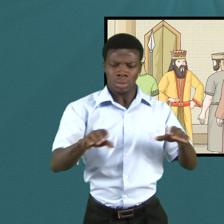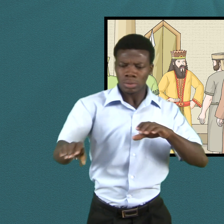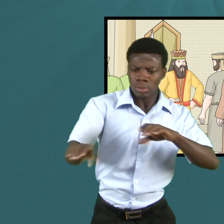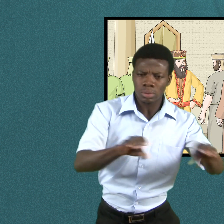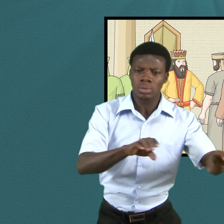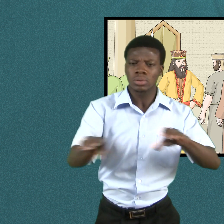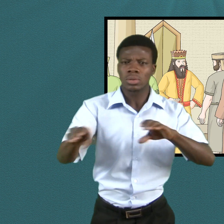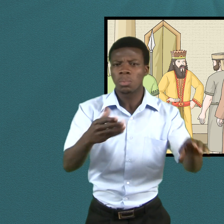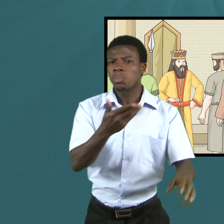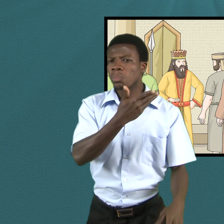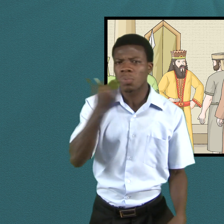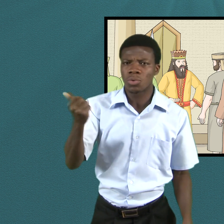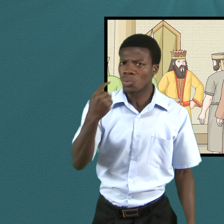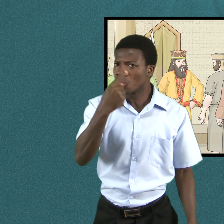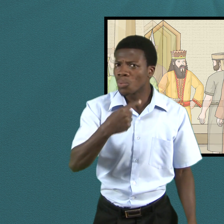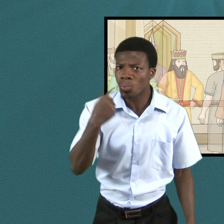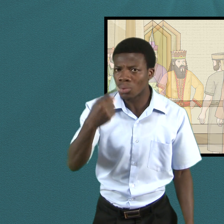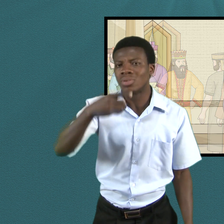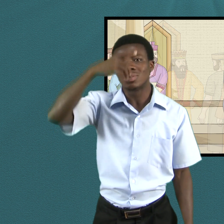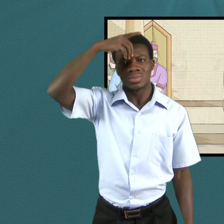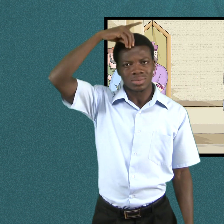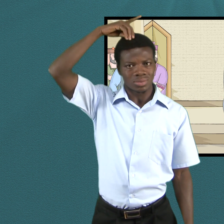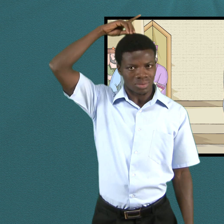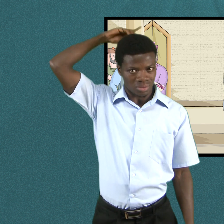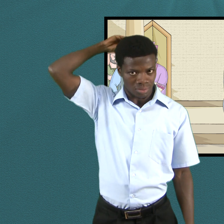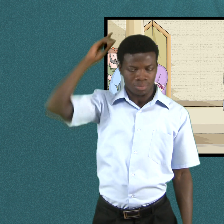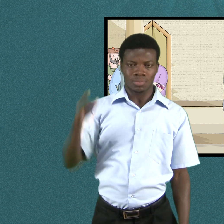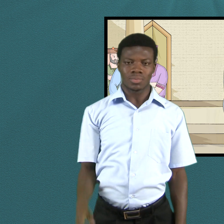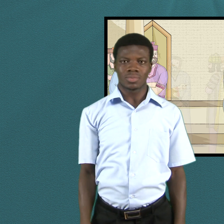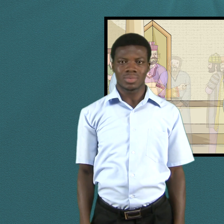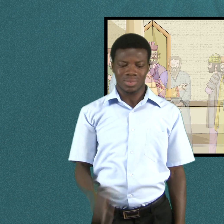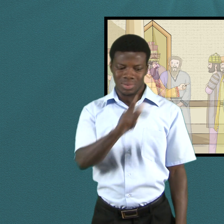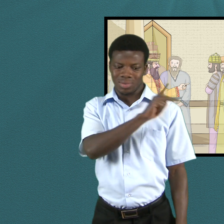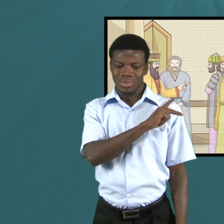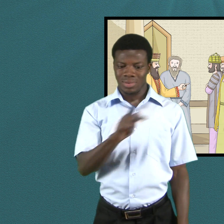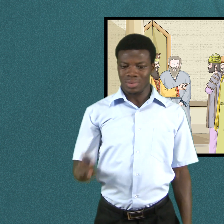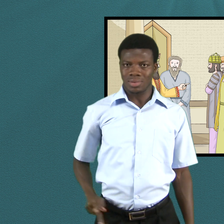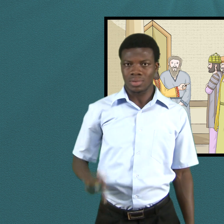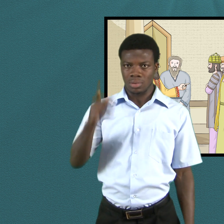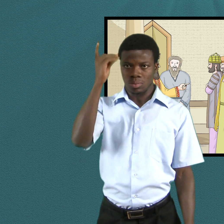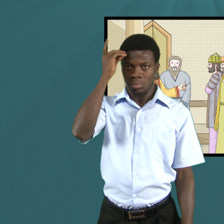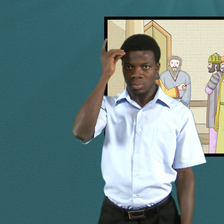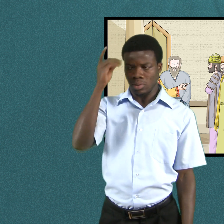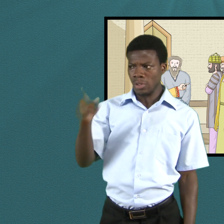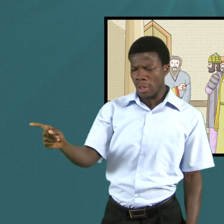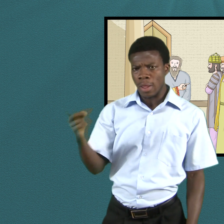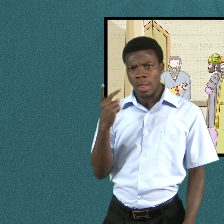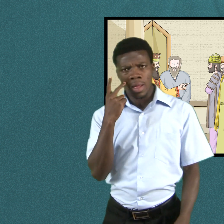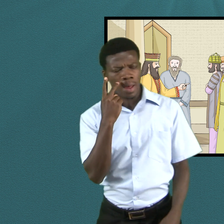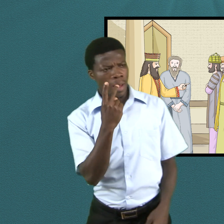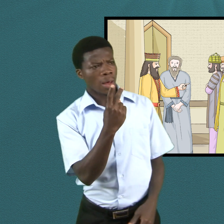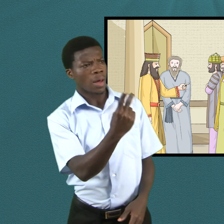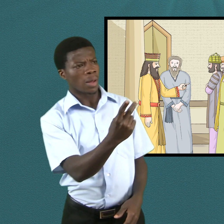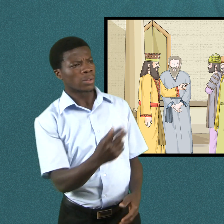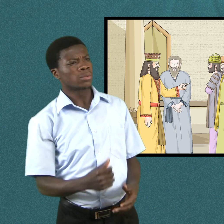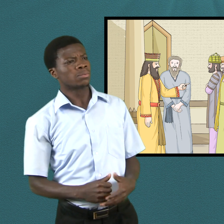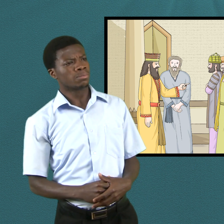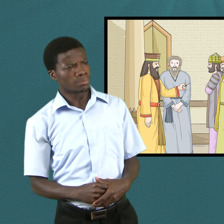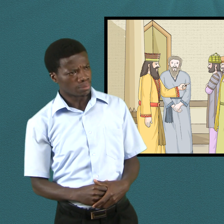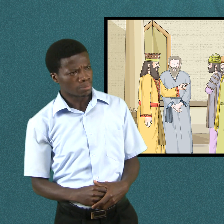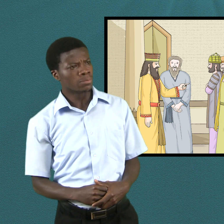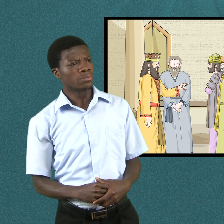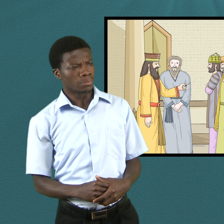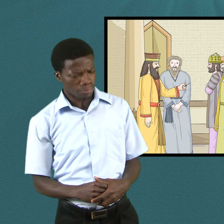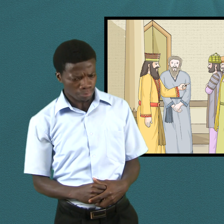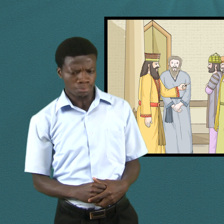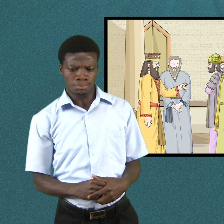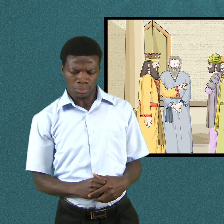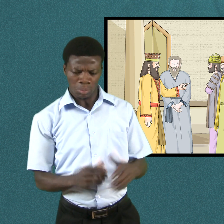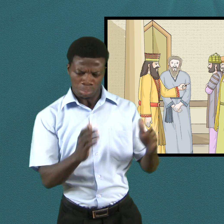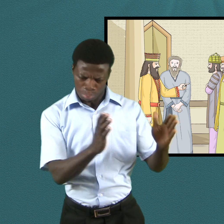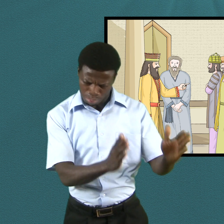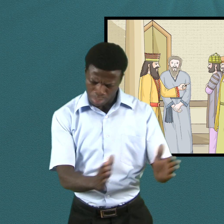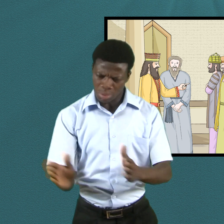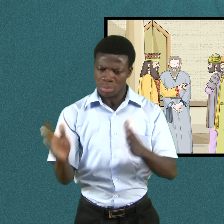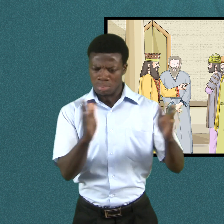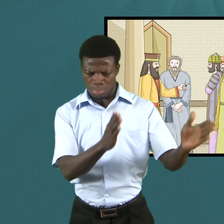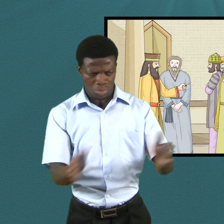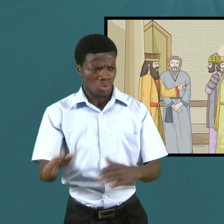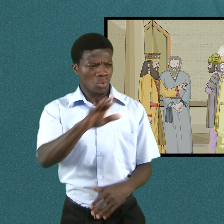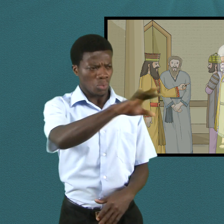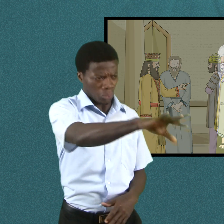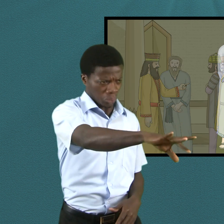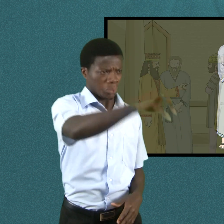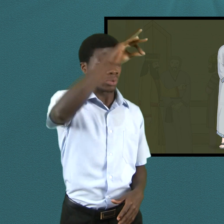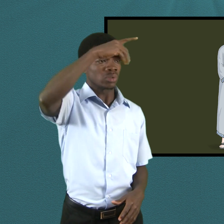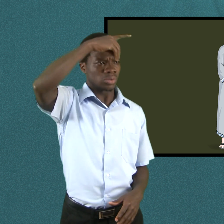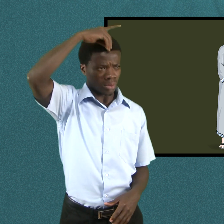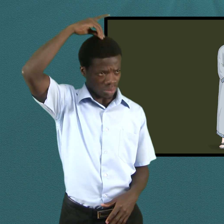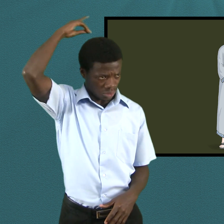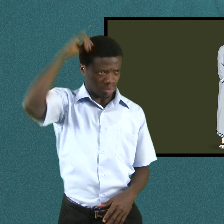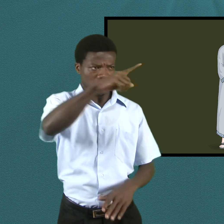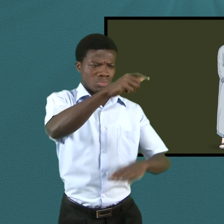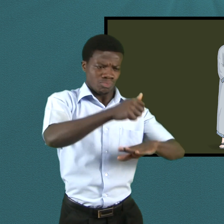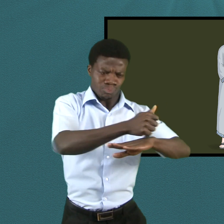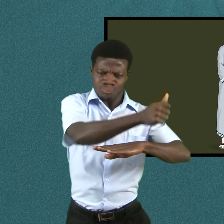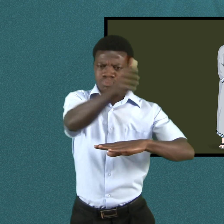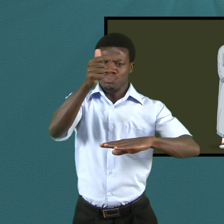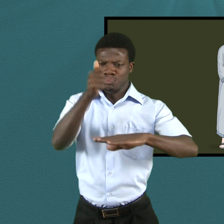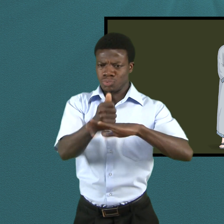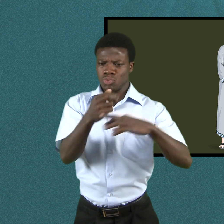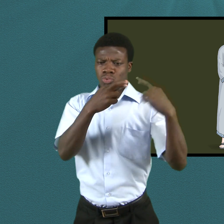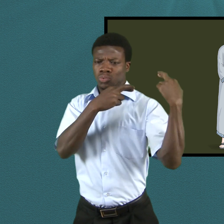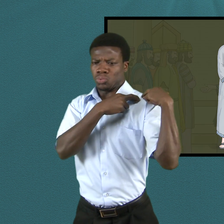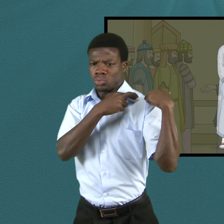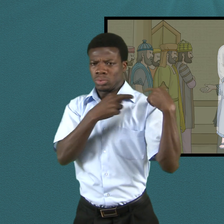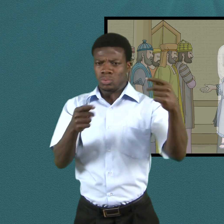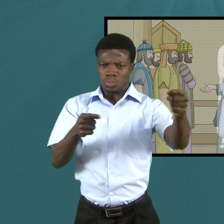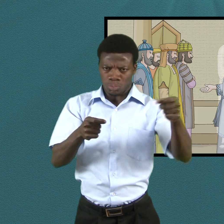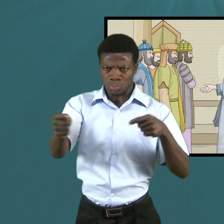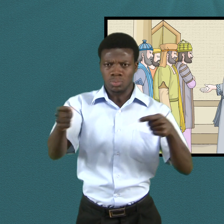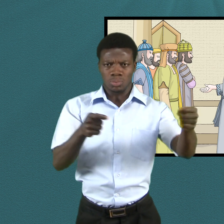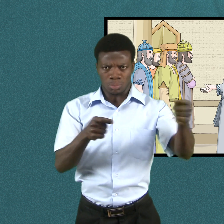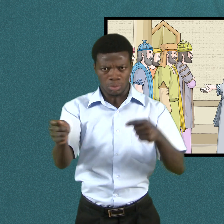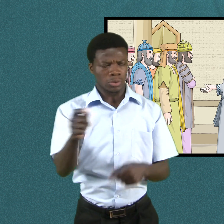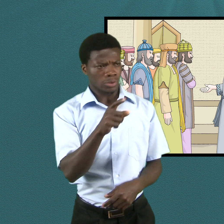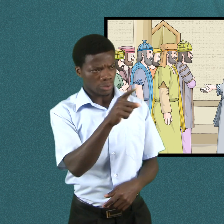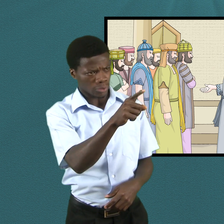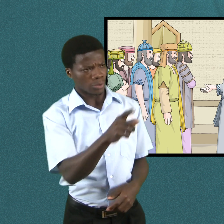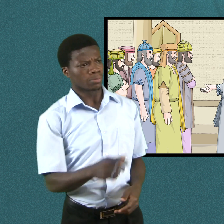Soon, by his extraordinary spirit, Daniel distinguished himself among the administrators and satraps. So the king planned to set him over the whole kingdom.